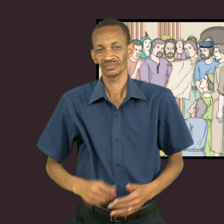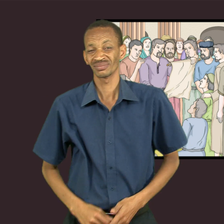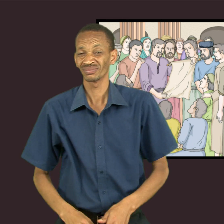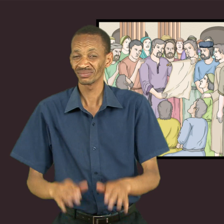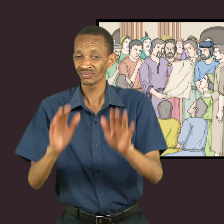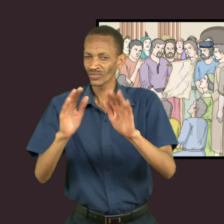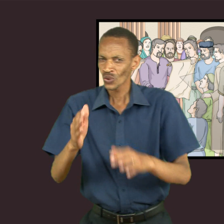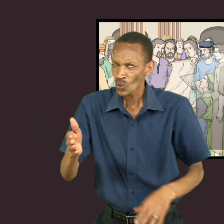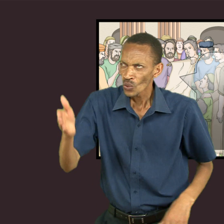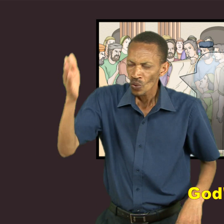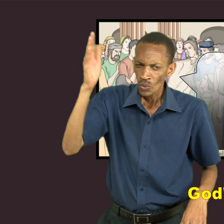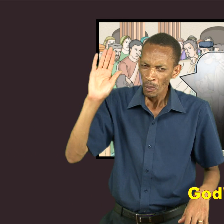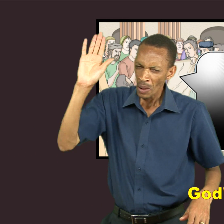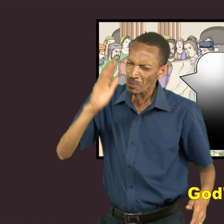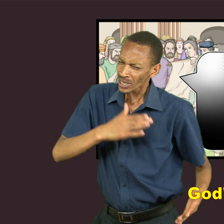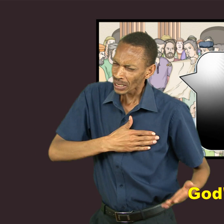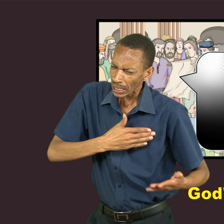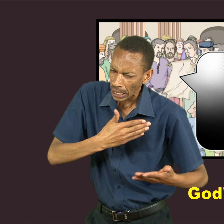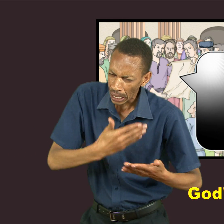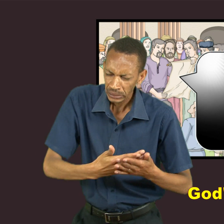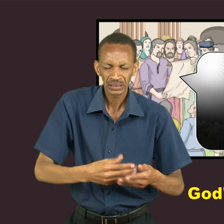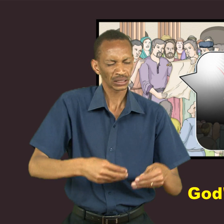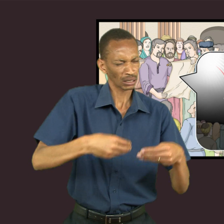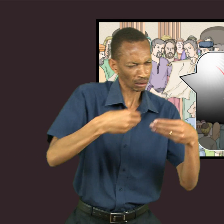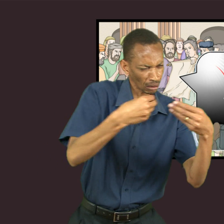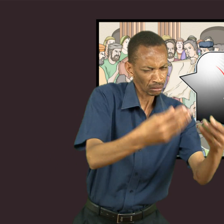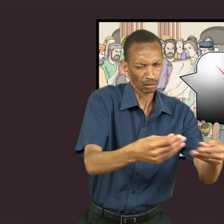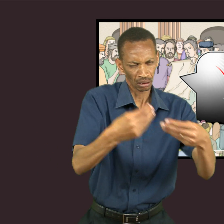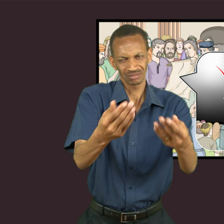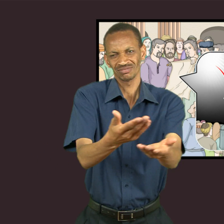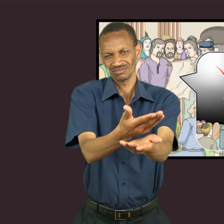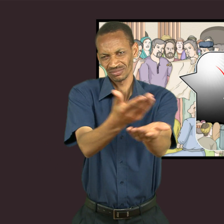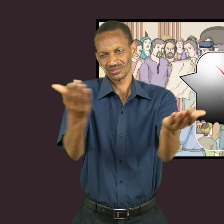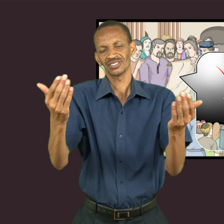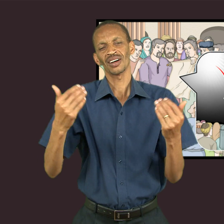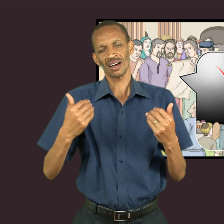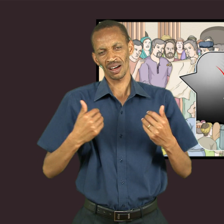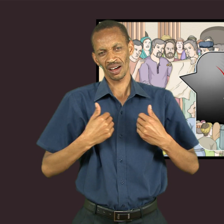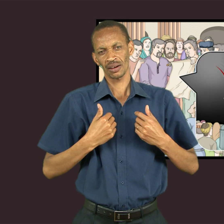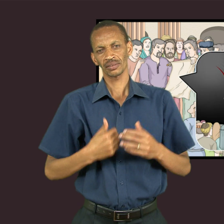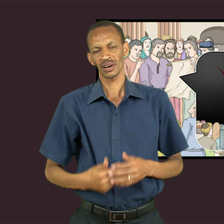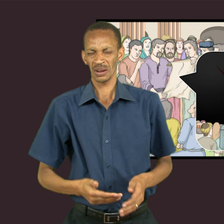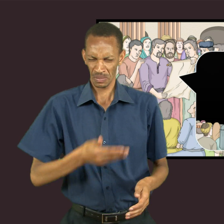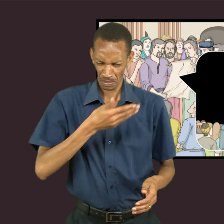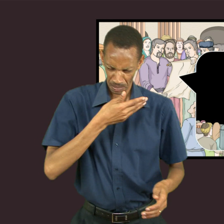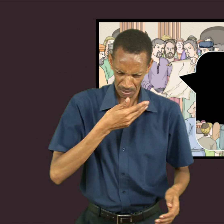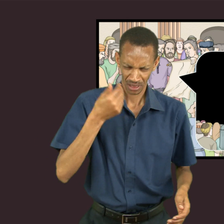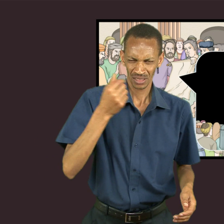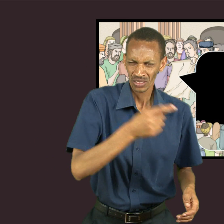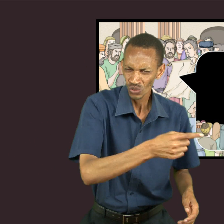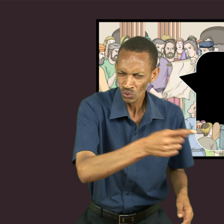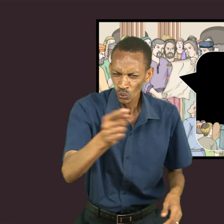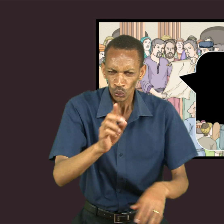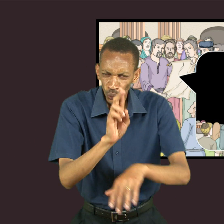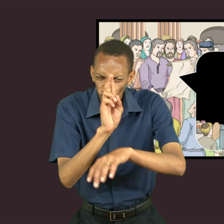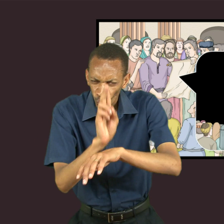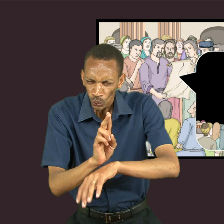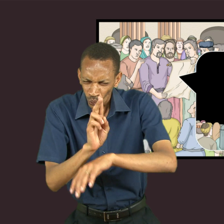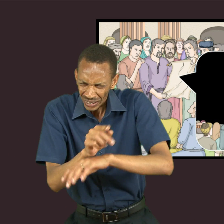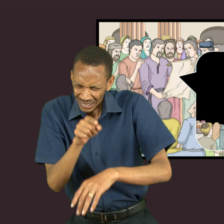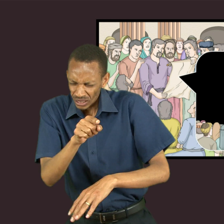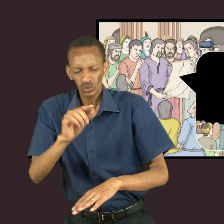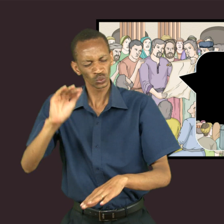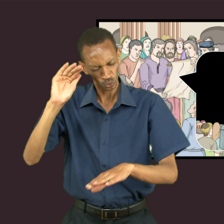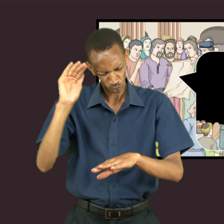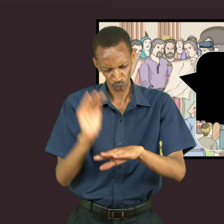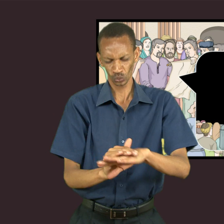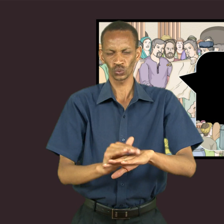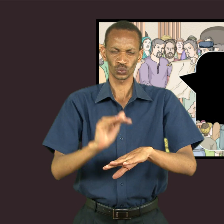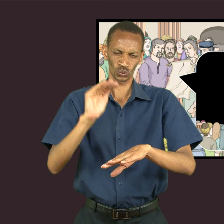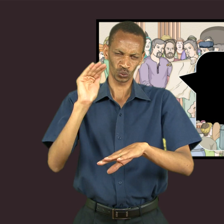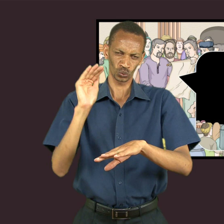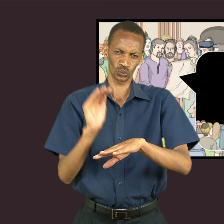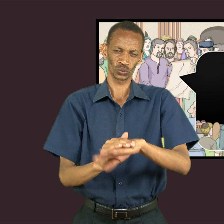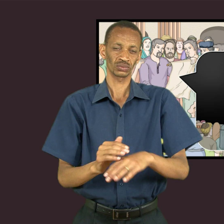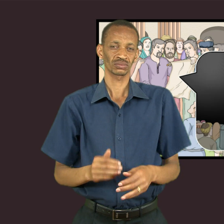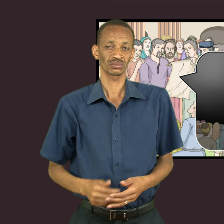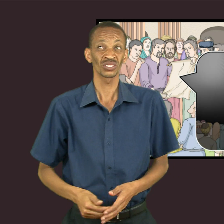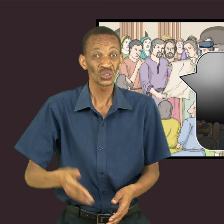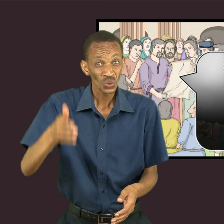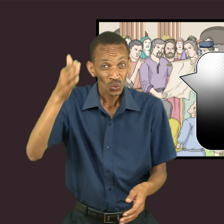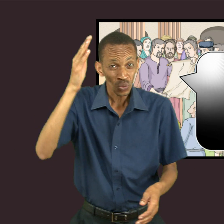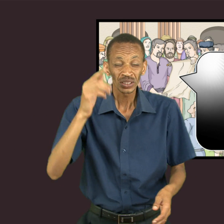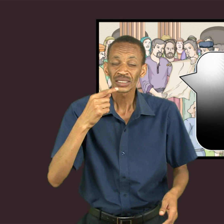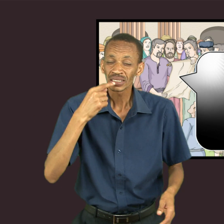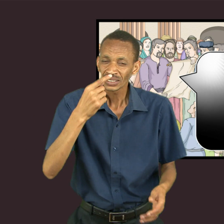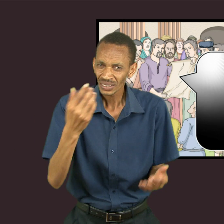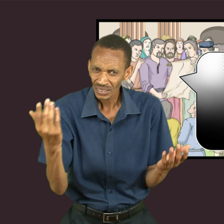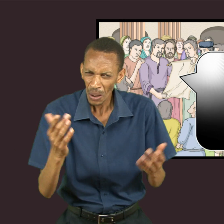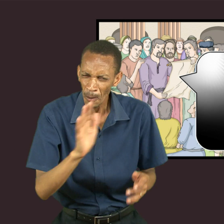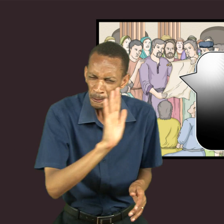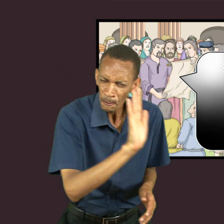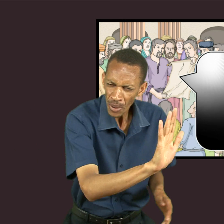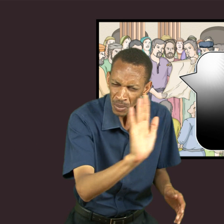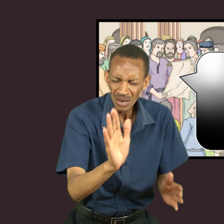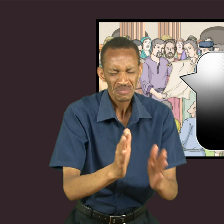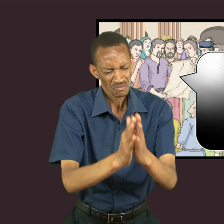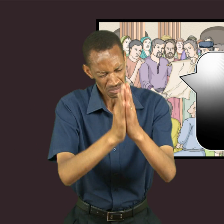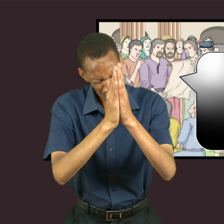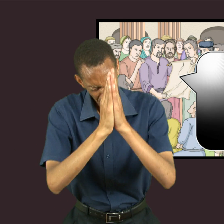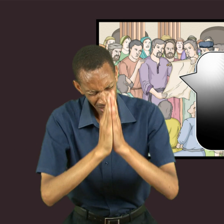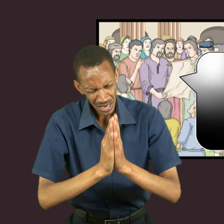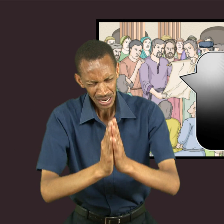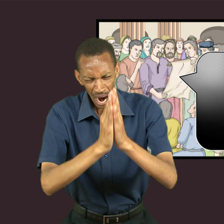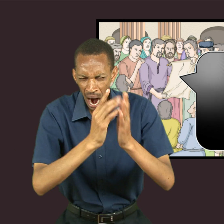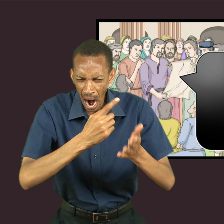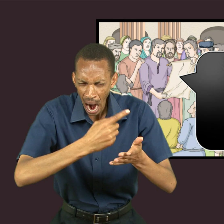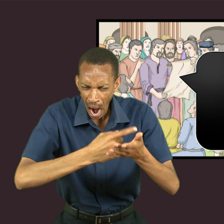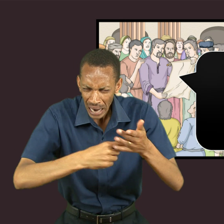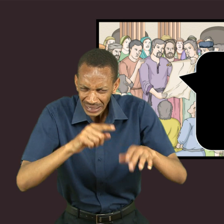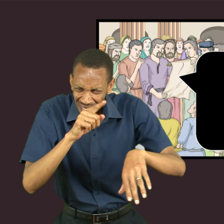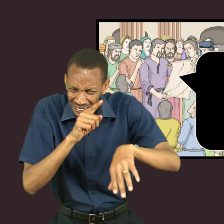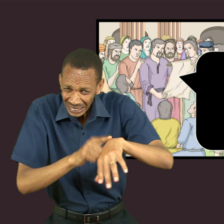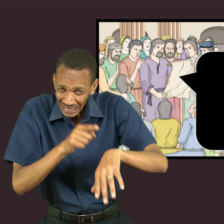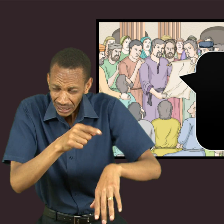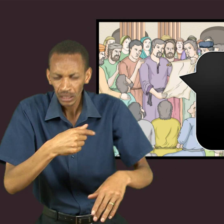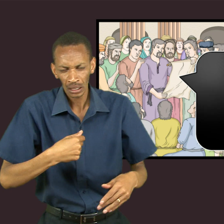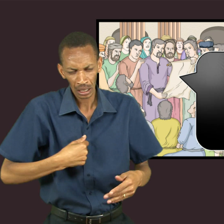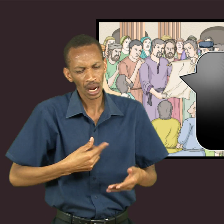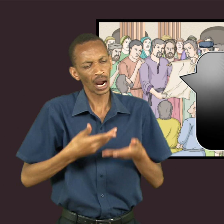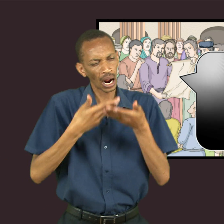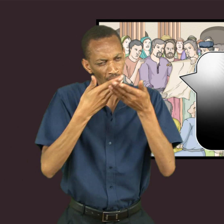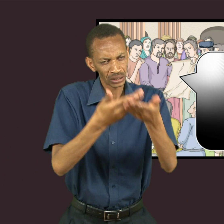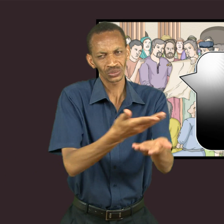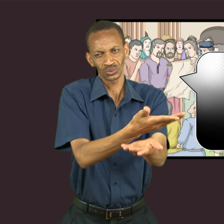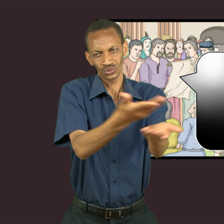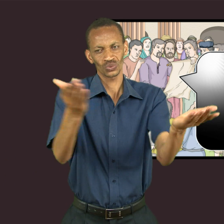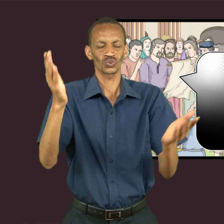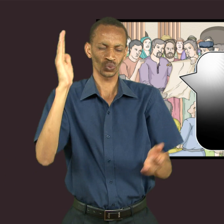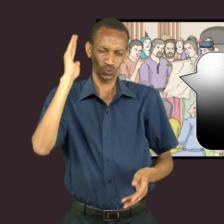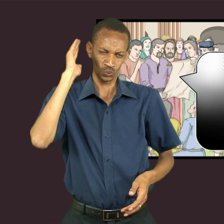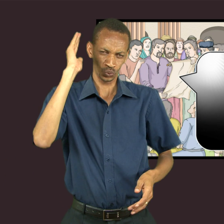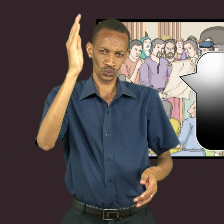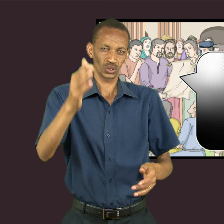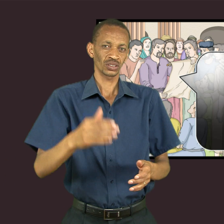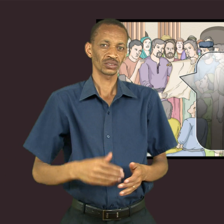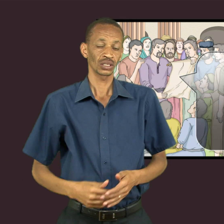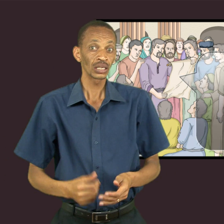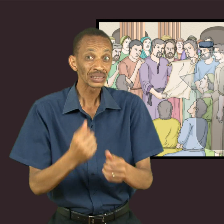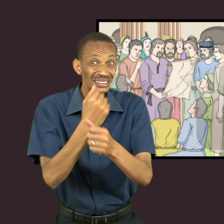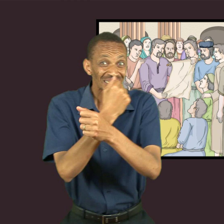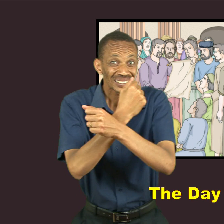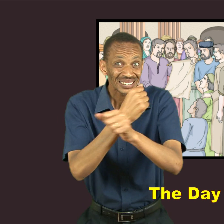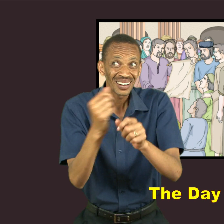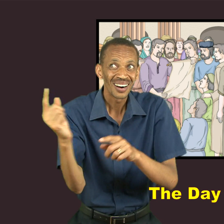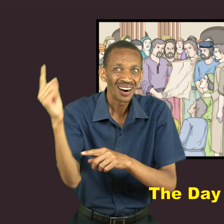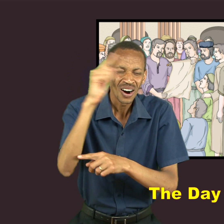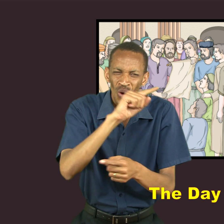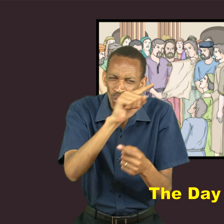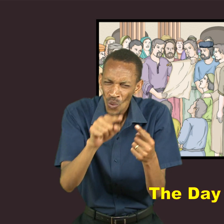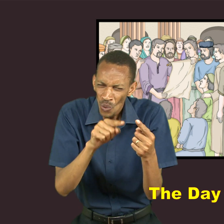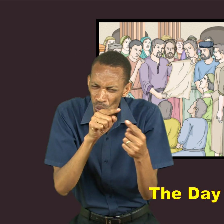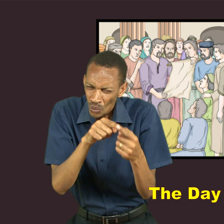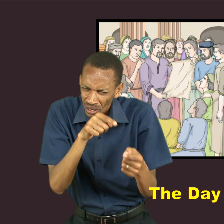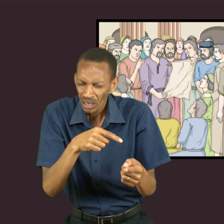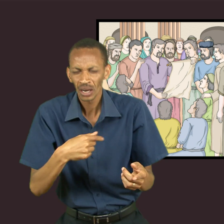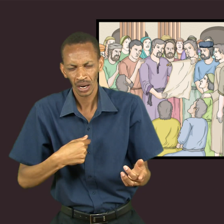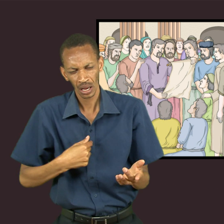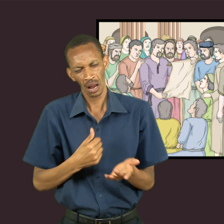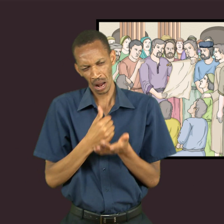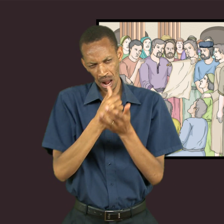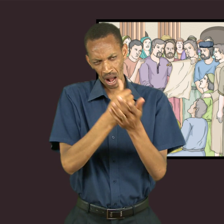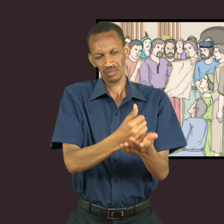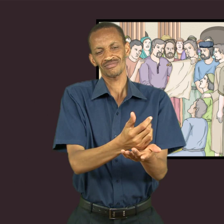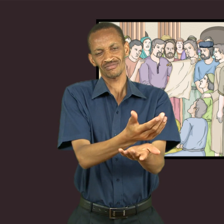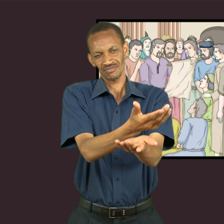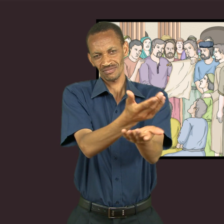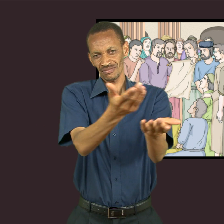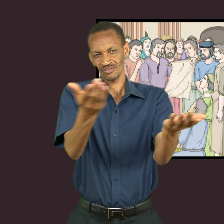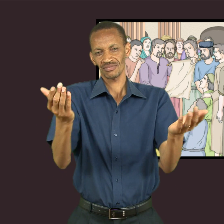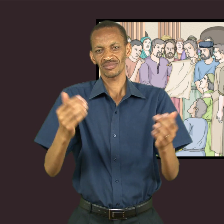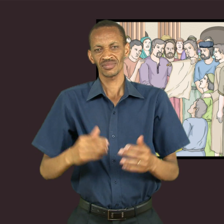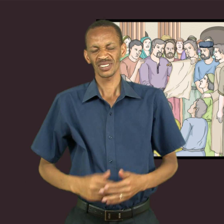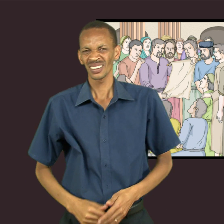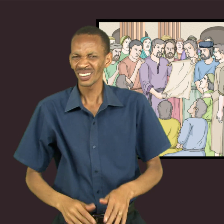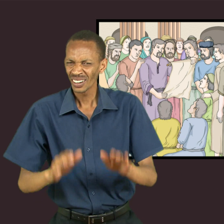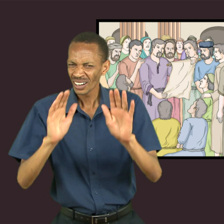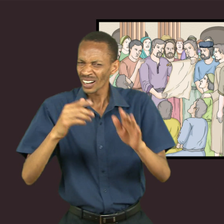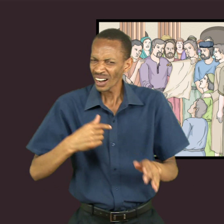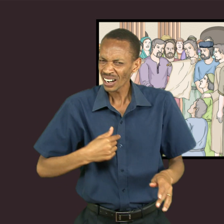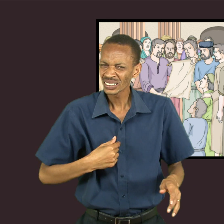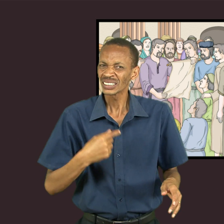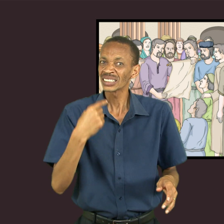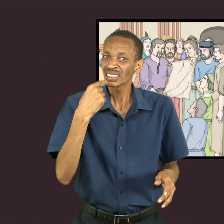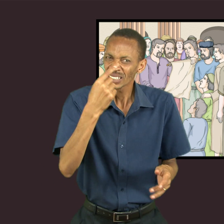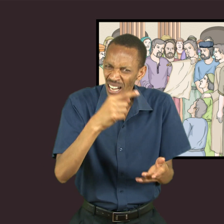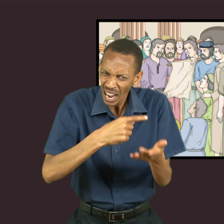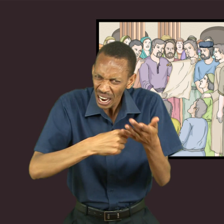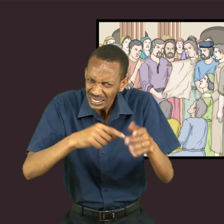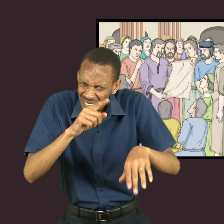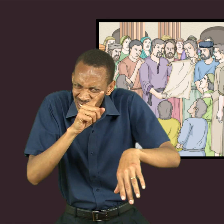For He says: “In the time of favor I heard you, and in the day of salvation I helped you.”